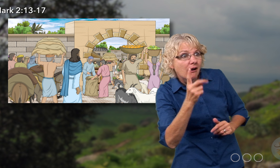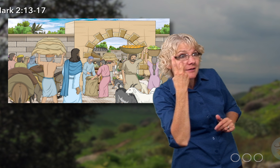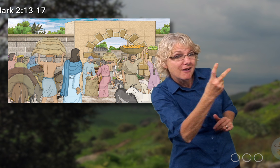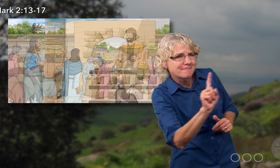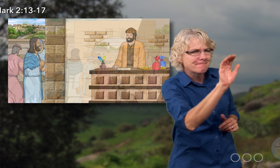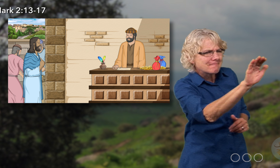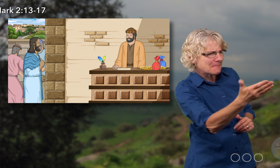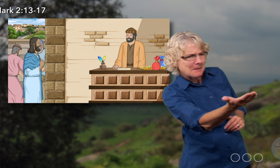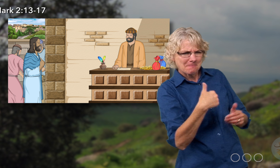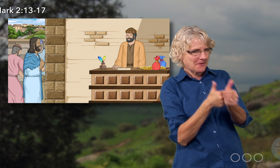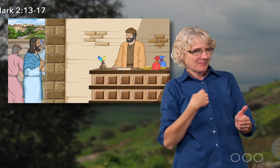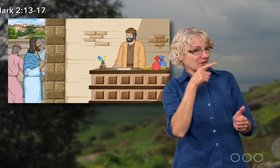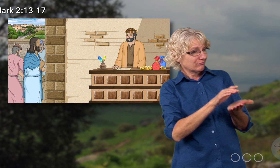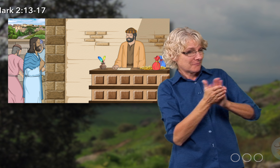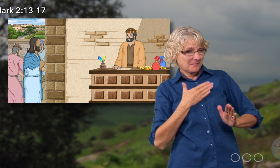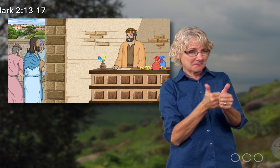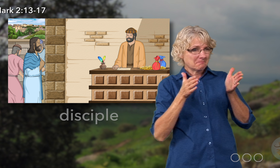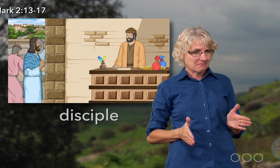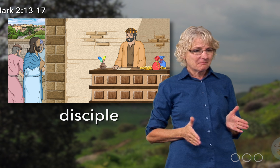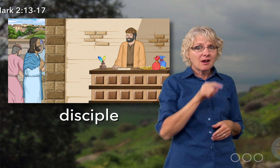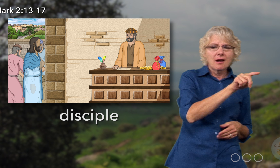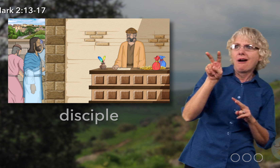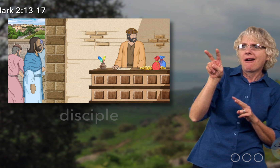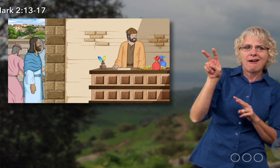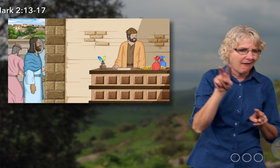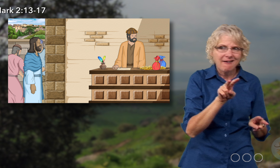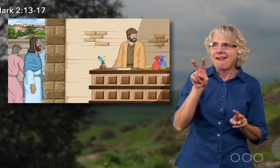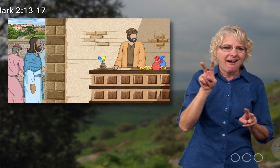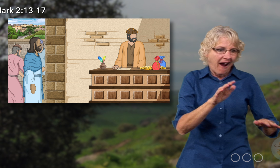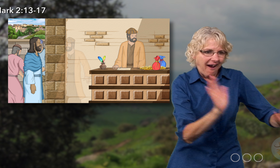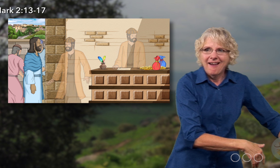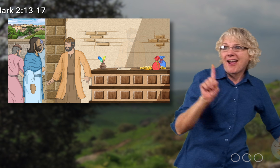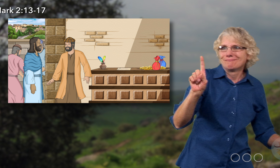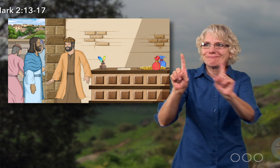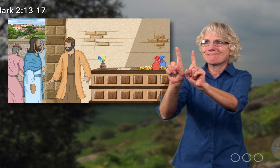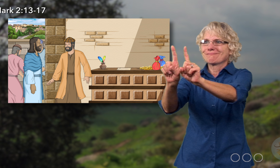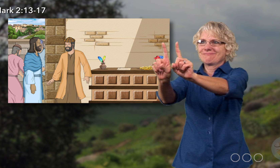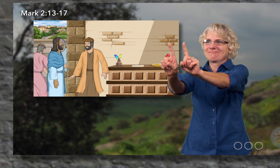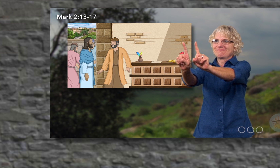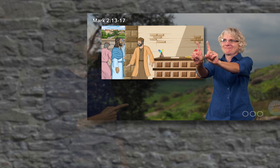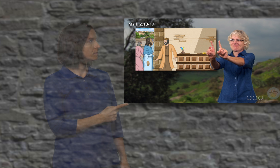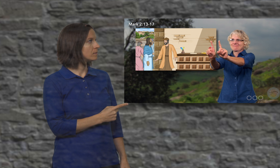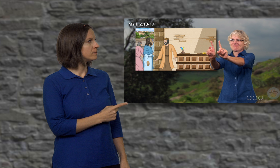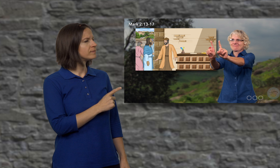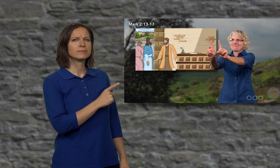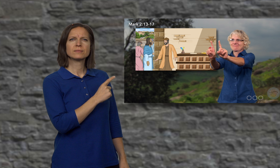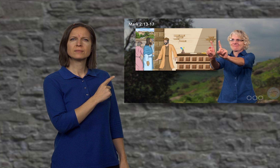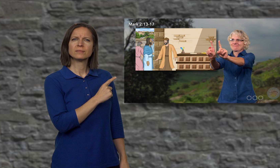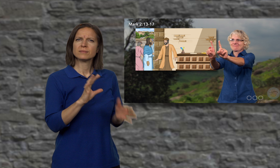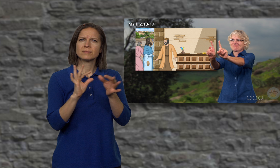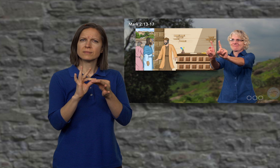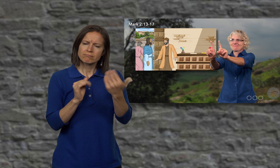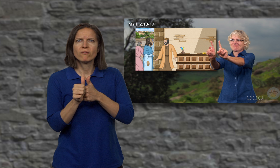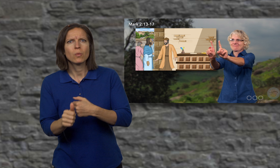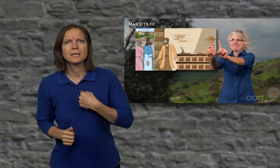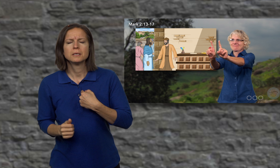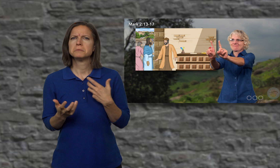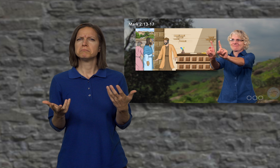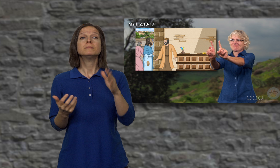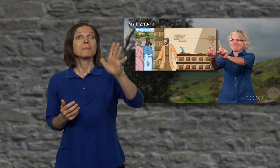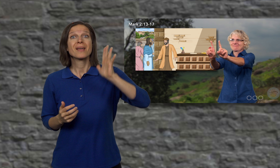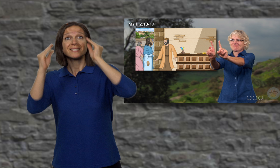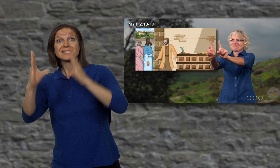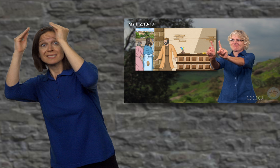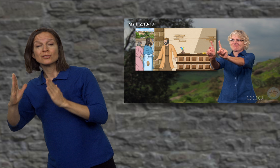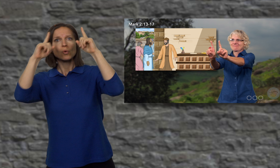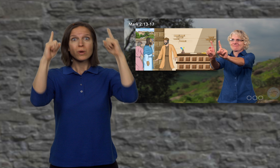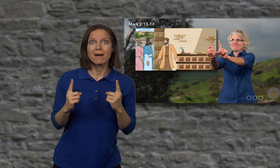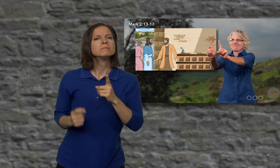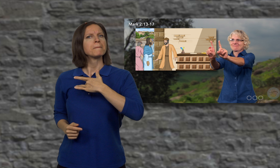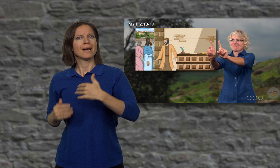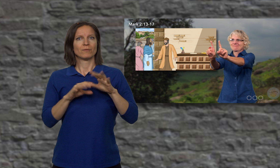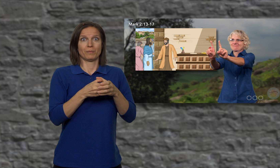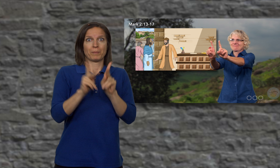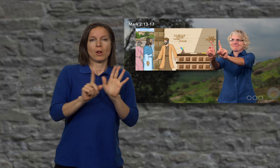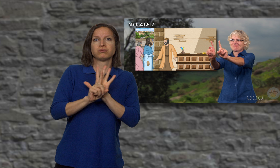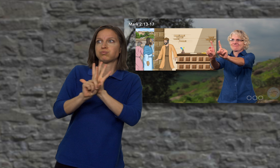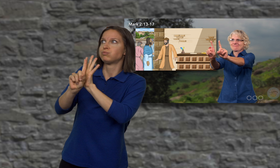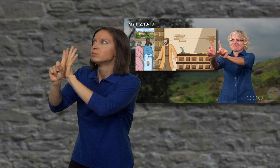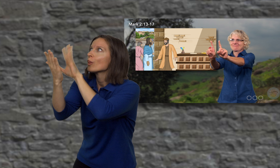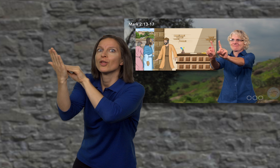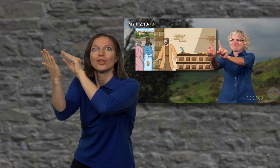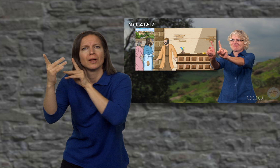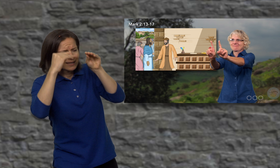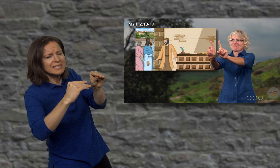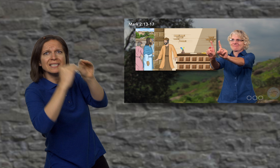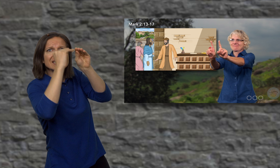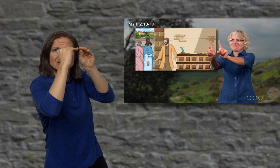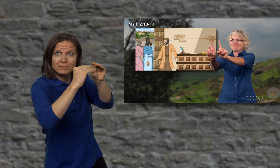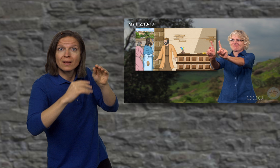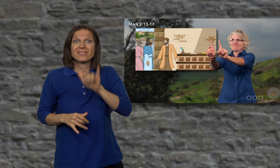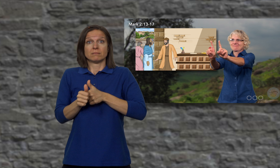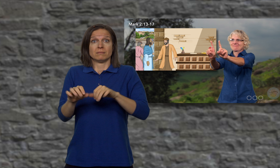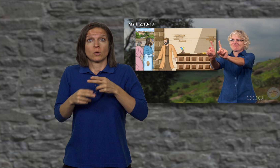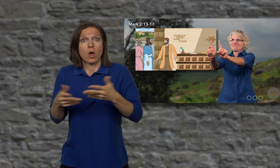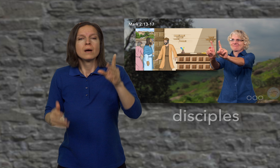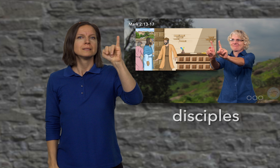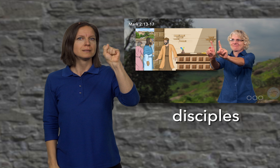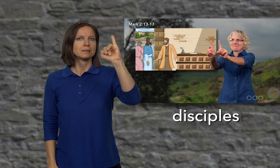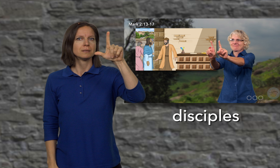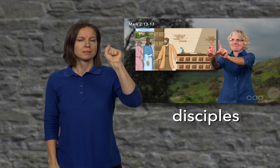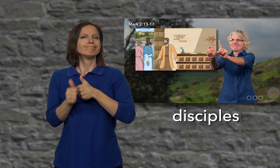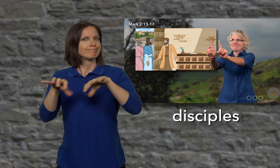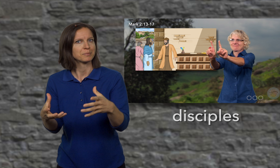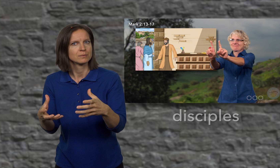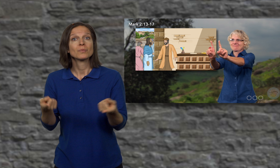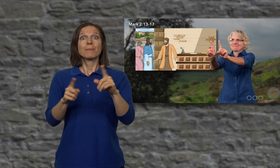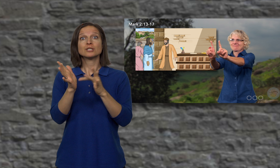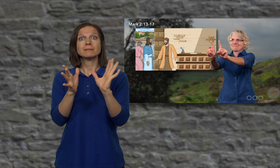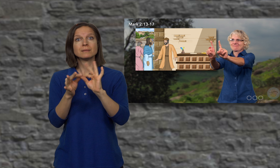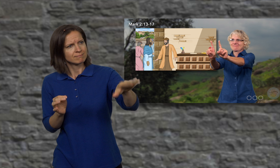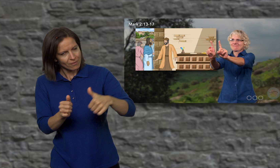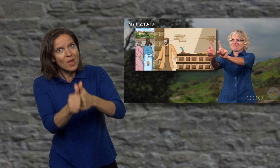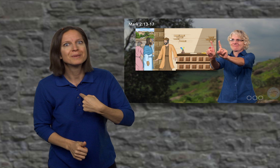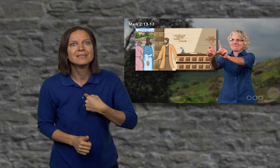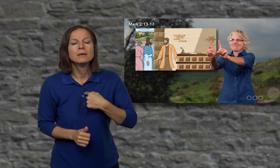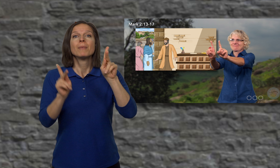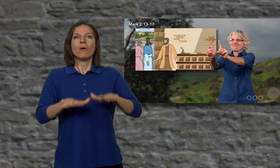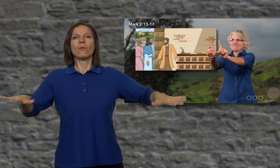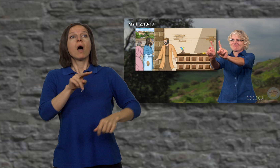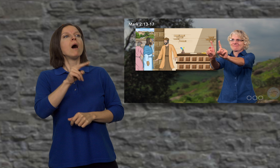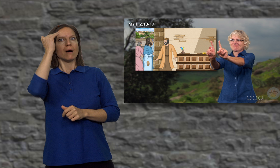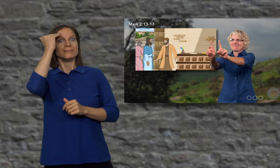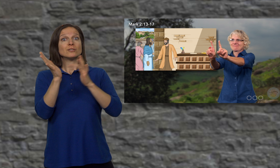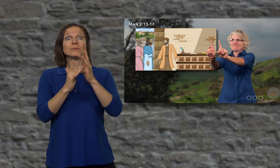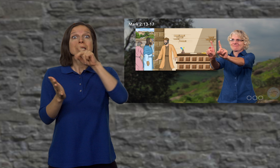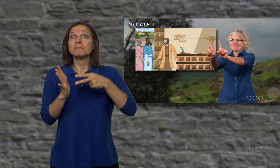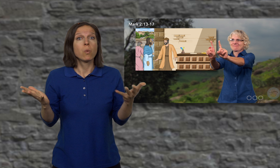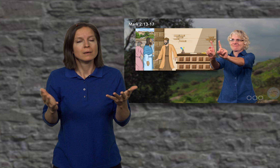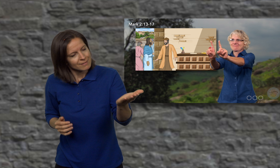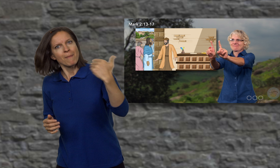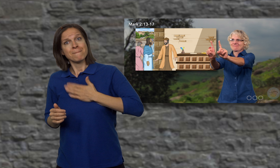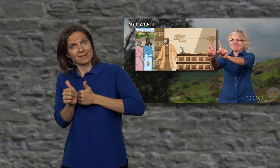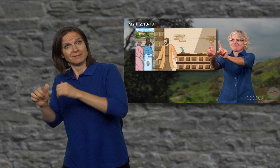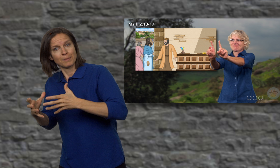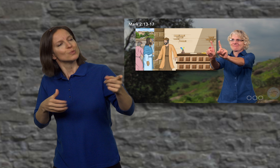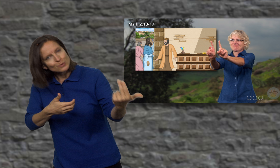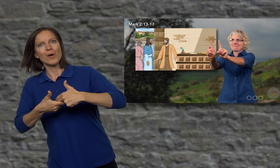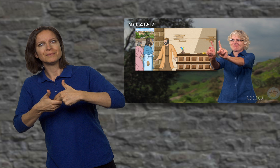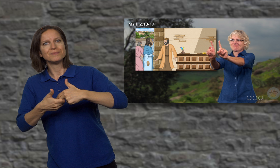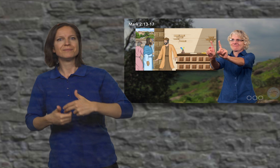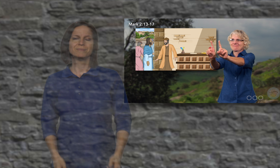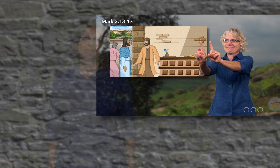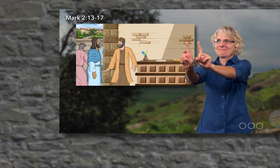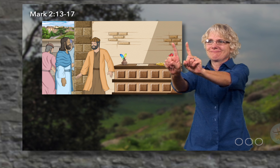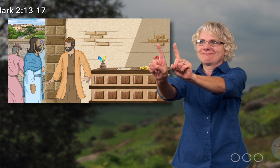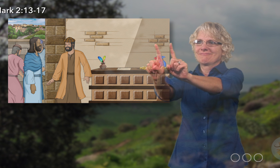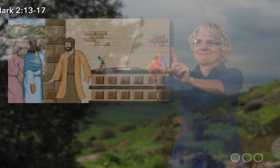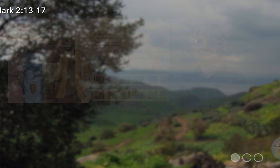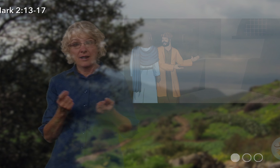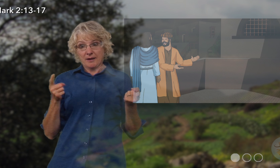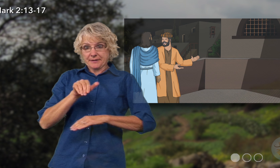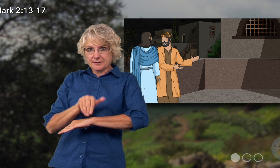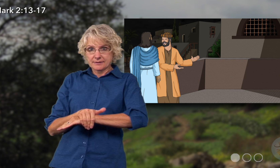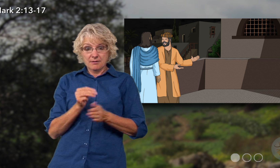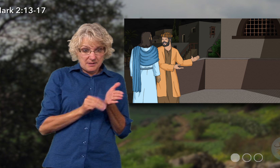“Follow Me,” He told him, and Levi got up and followed Him.